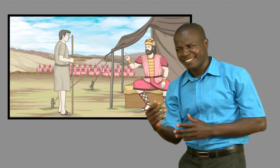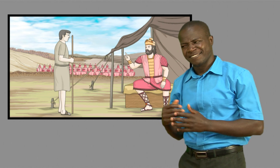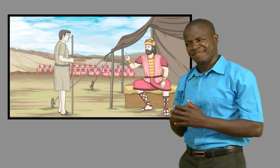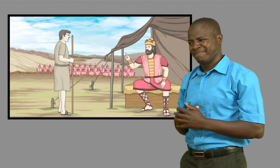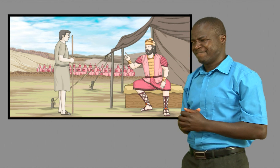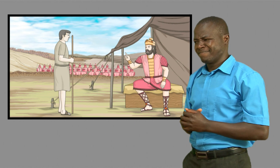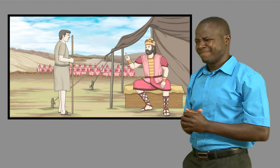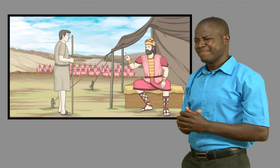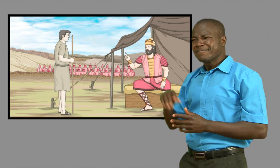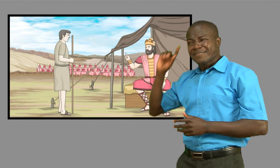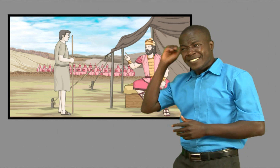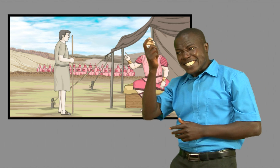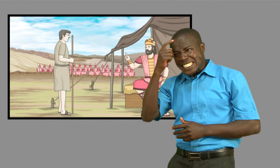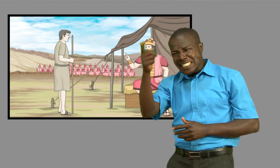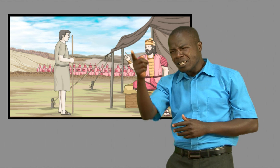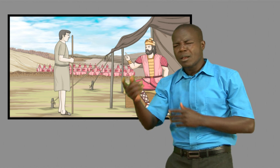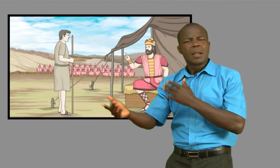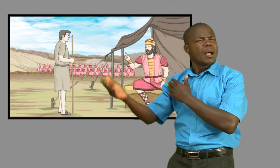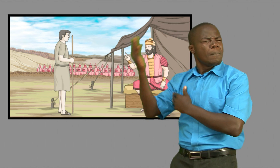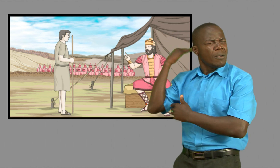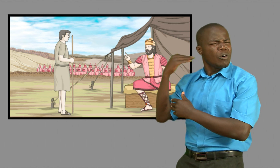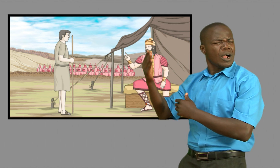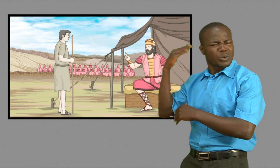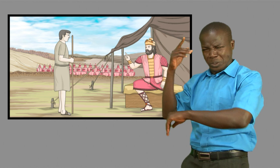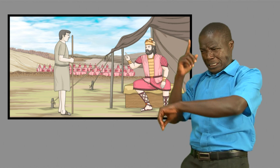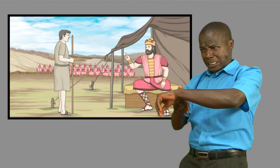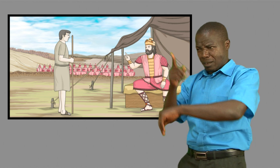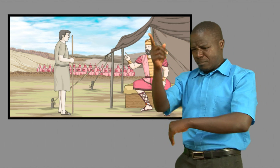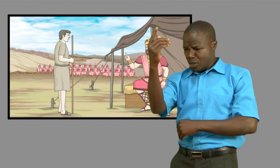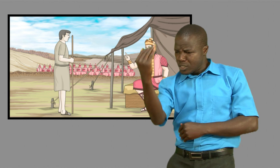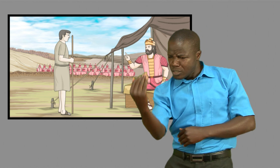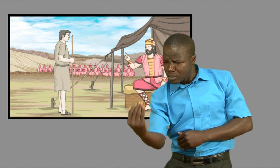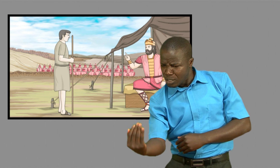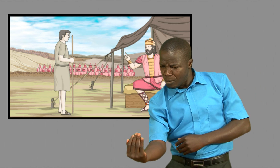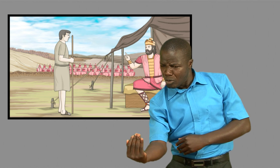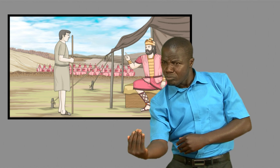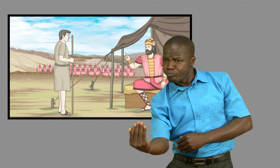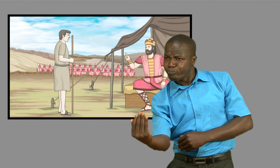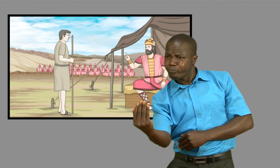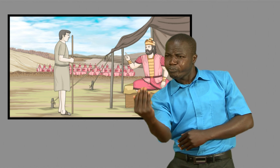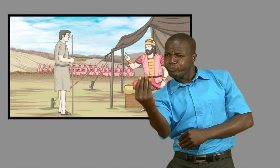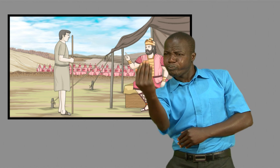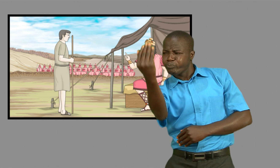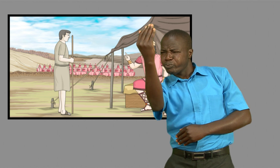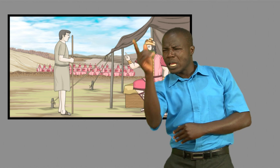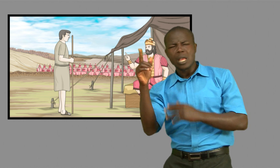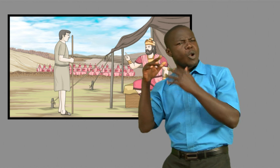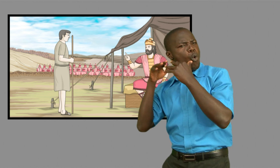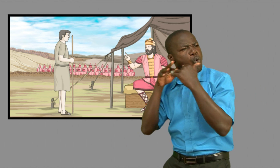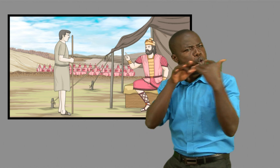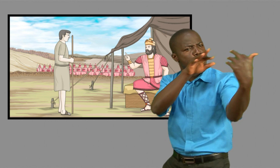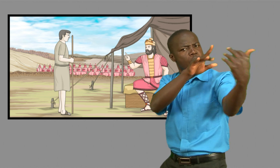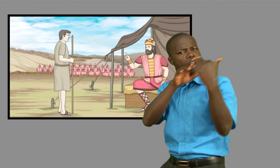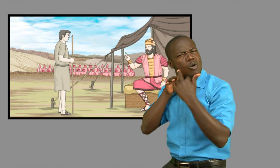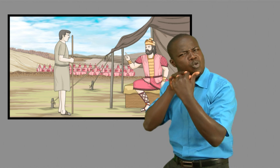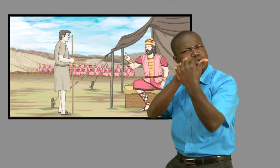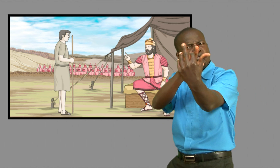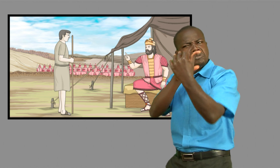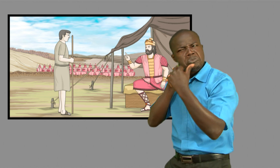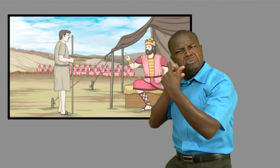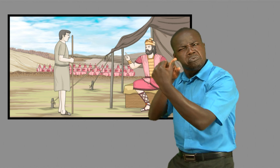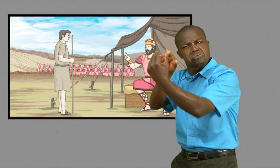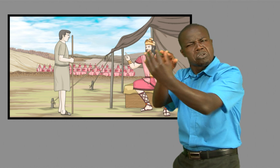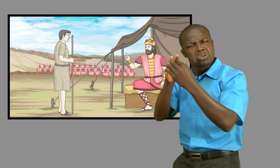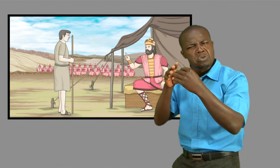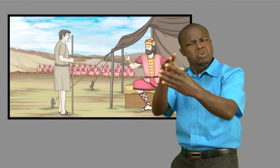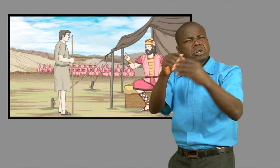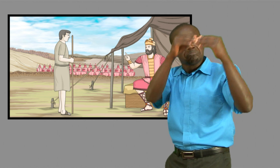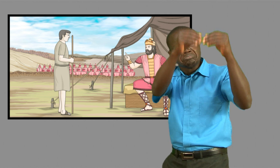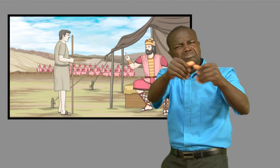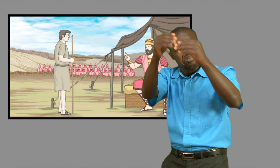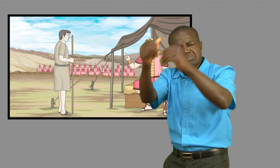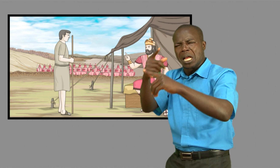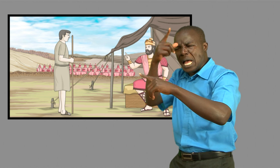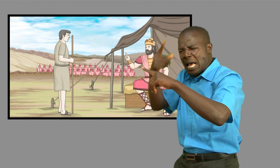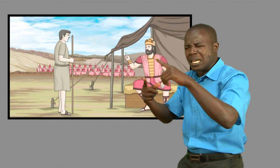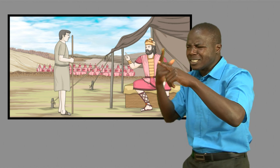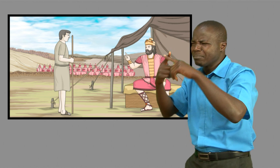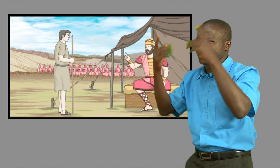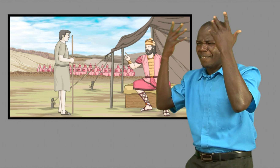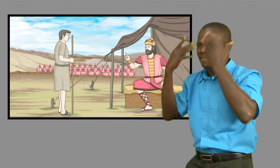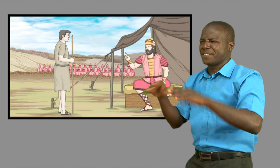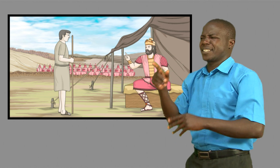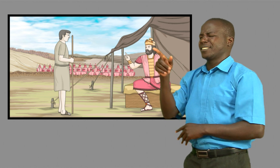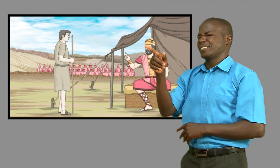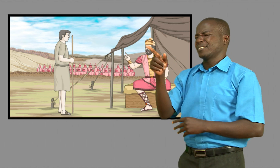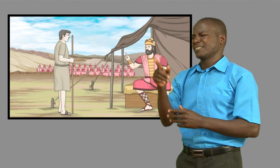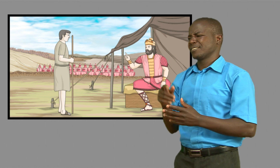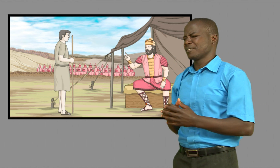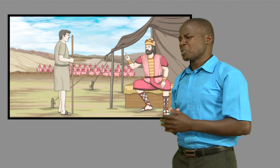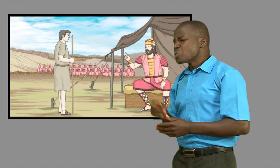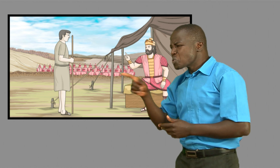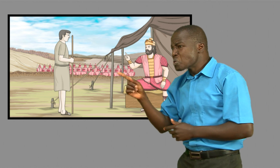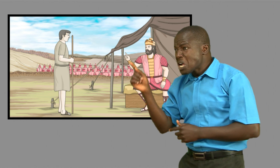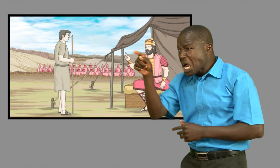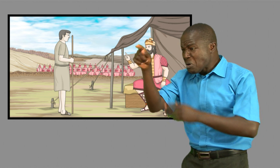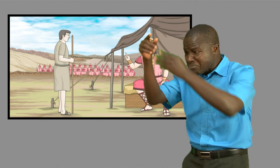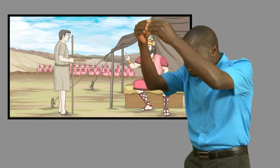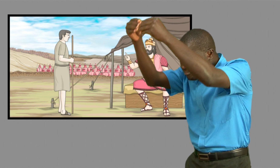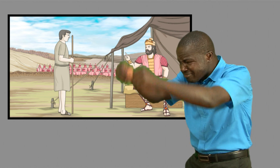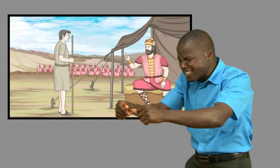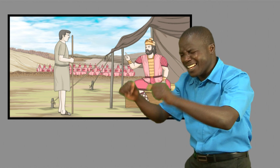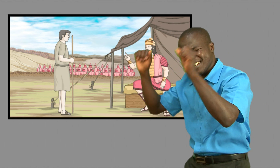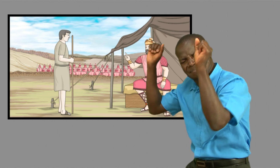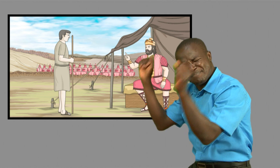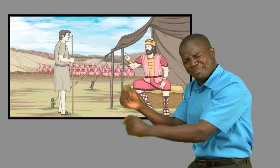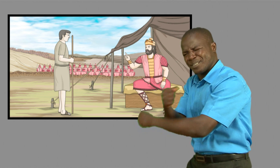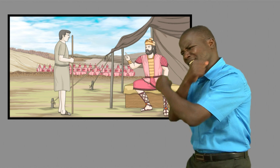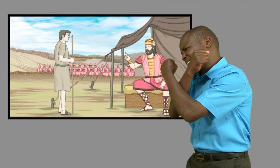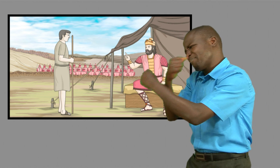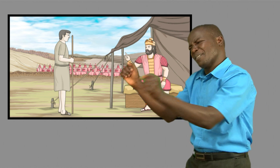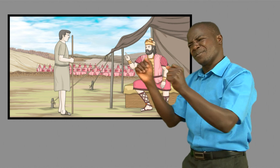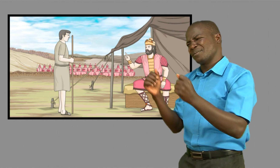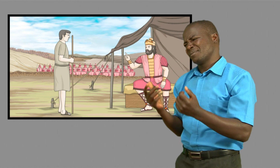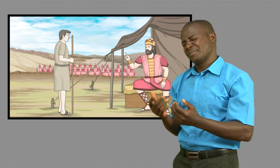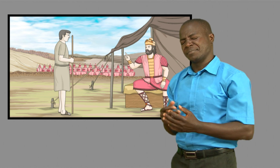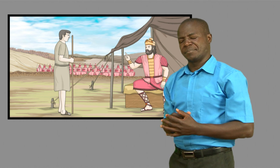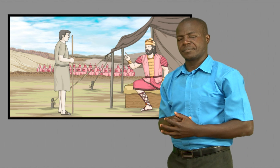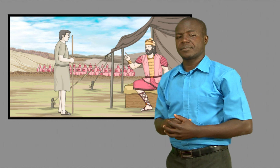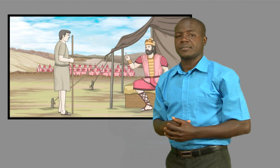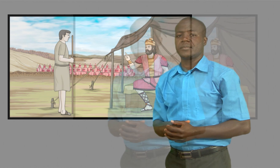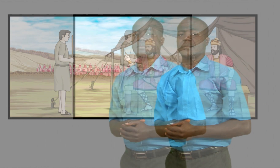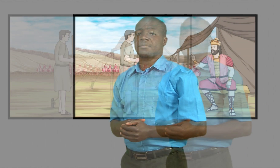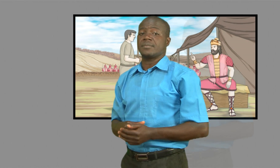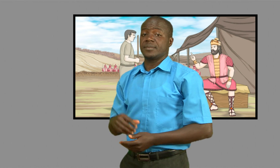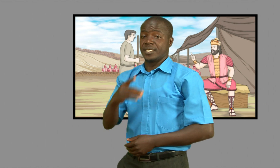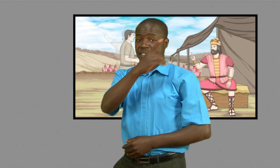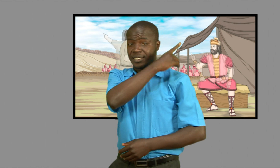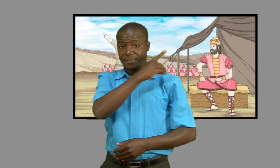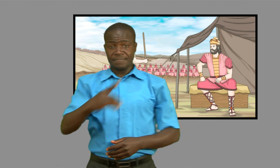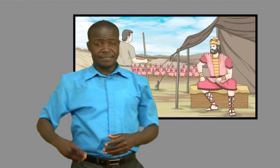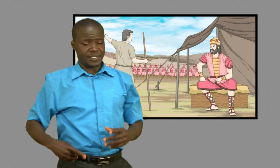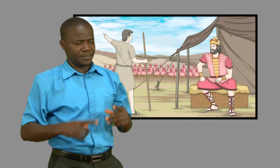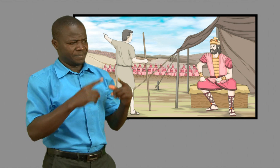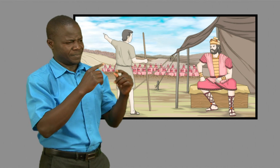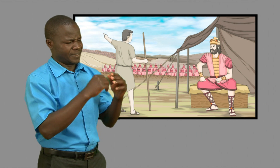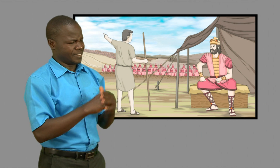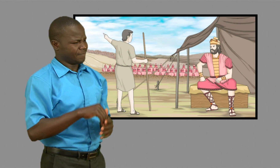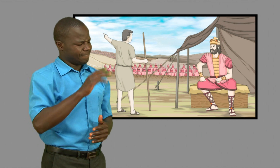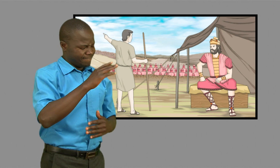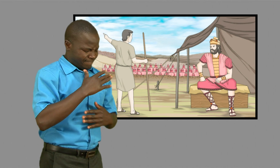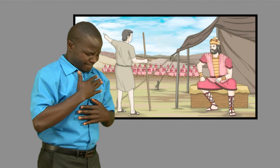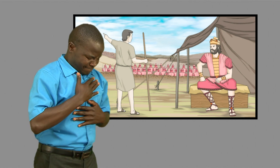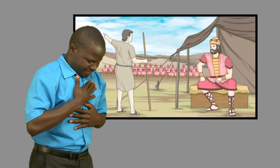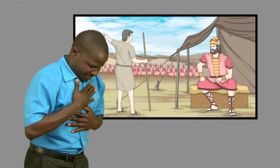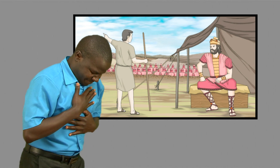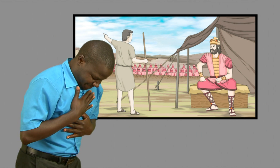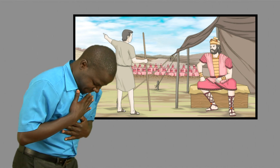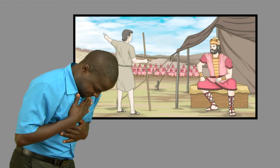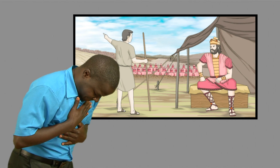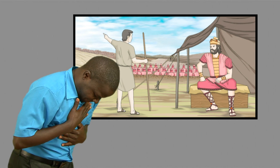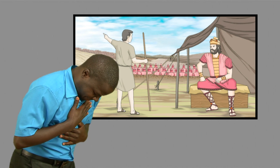You are just a boy, and he has been a warrior from his youth.”